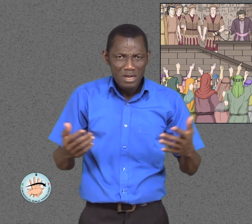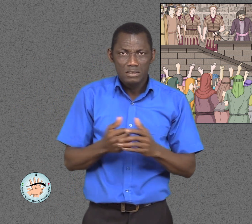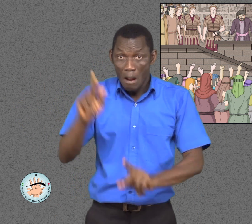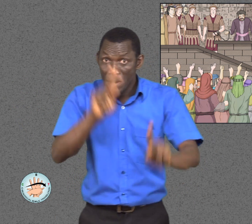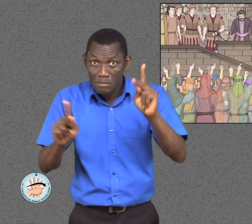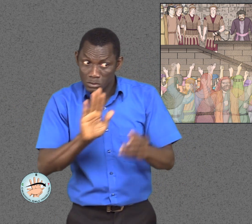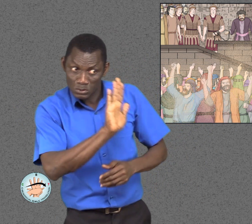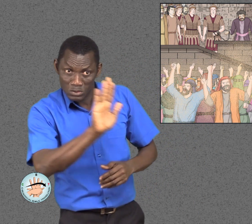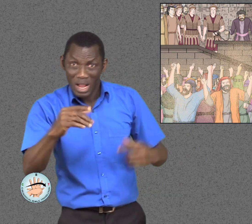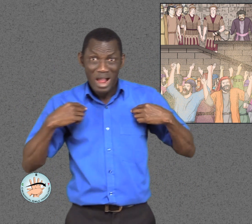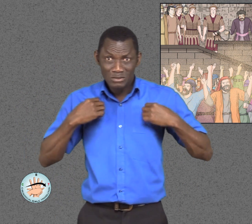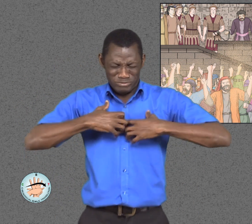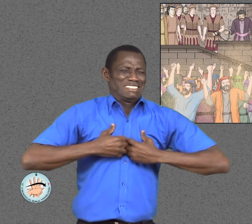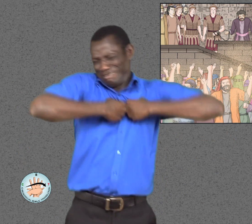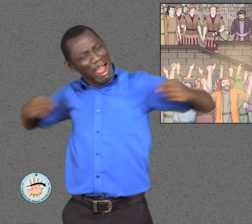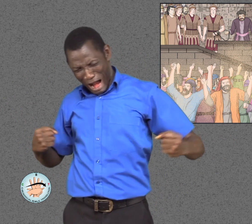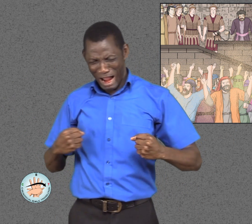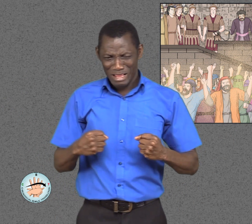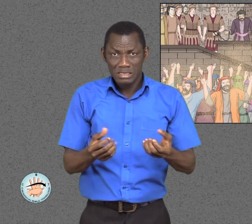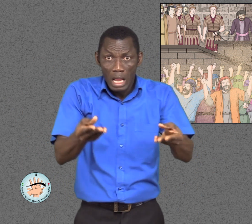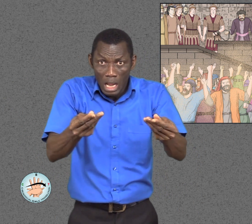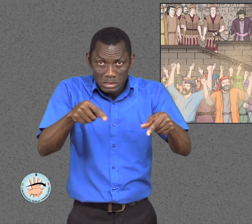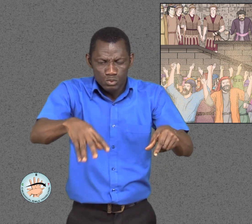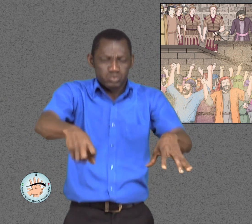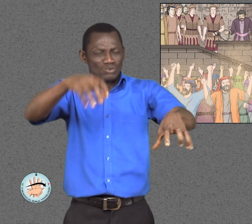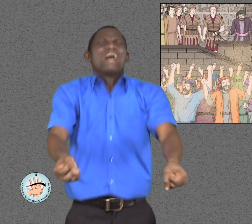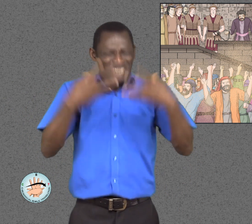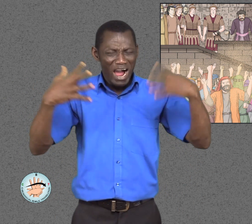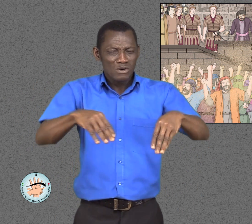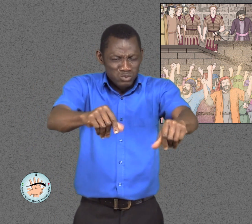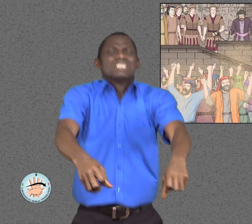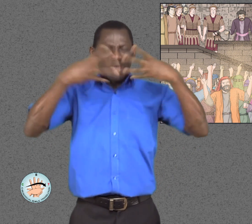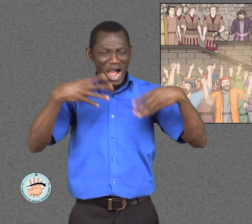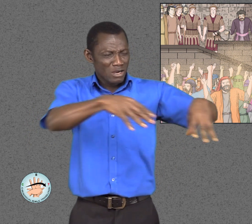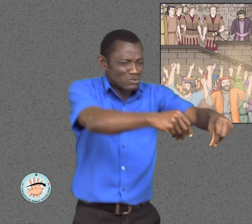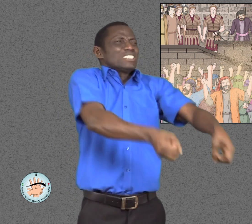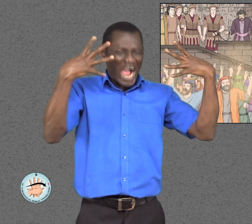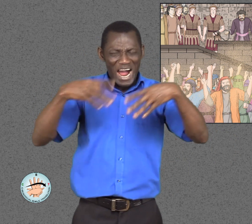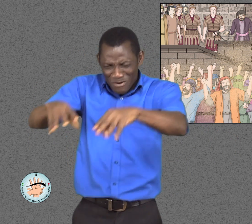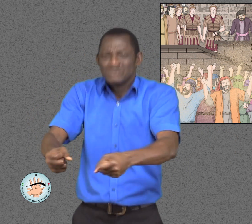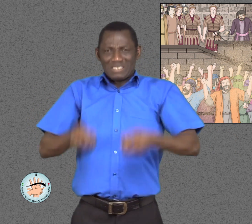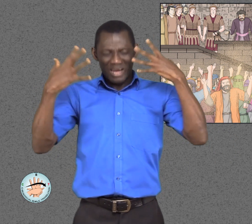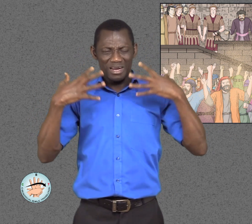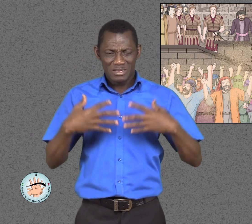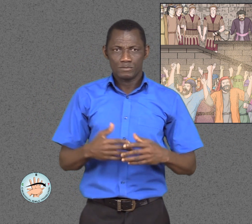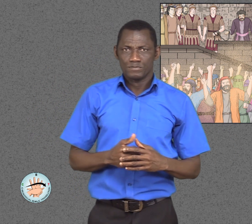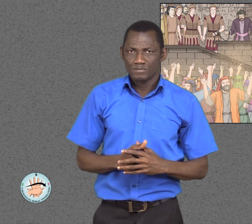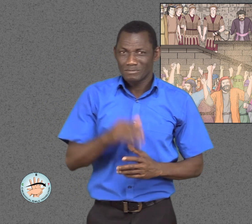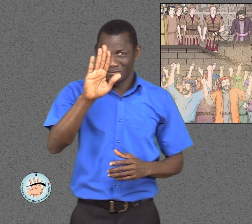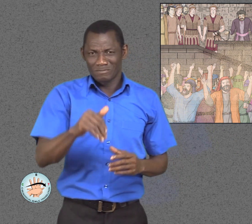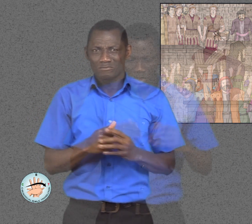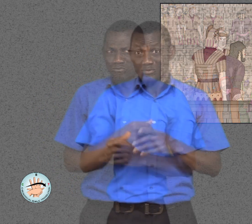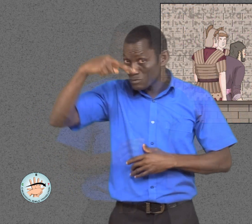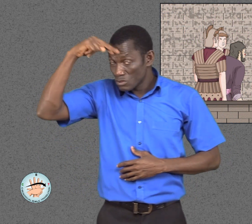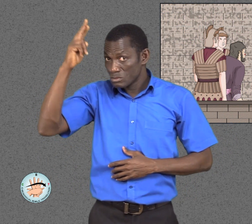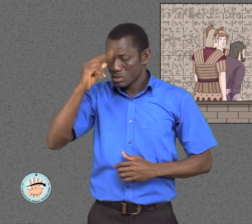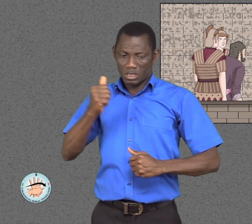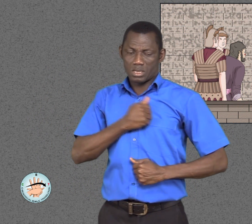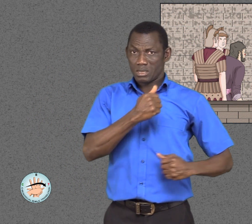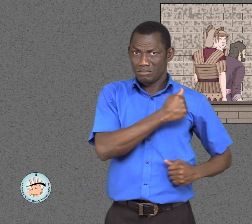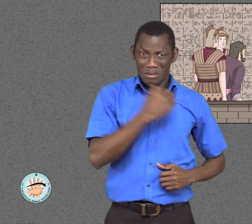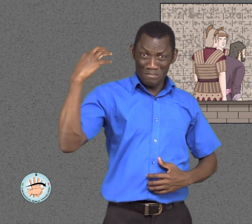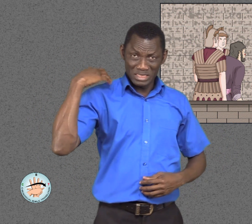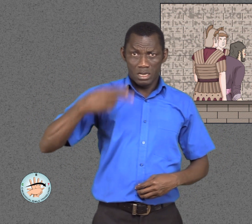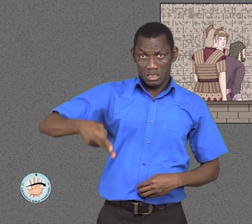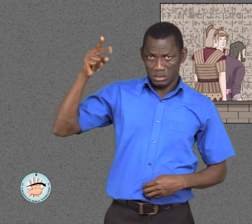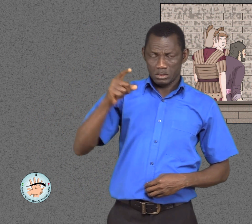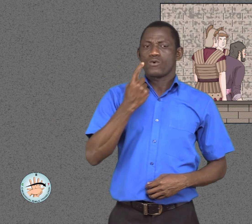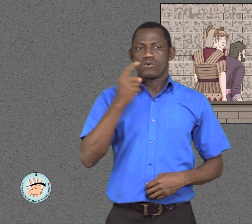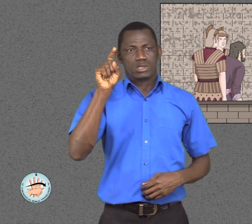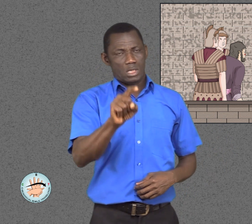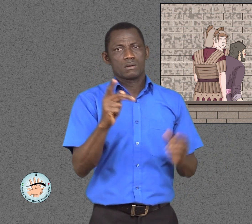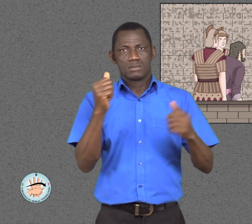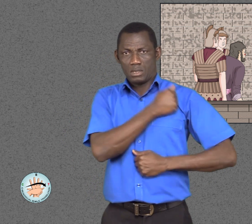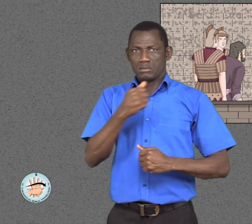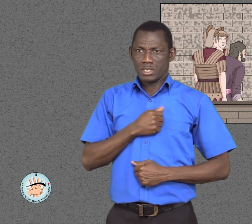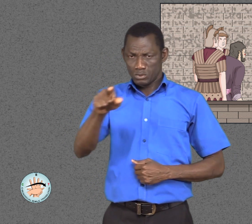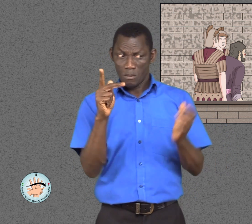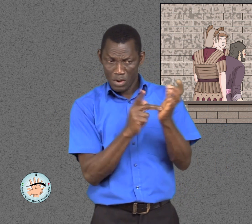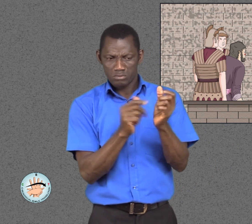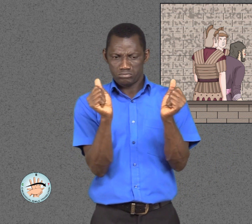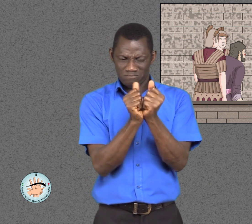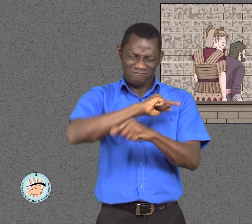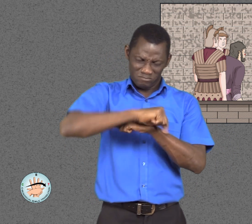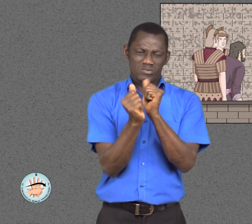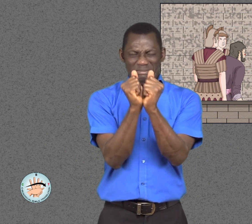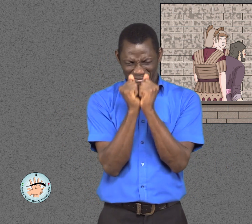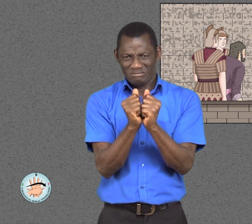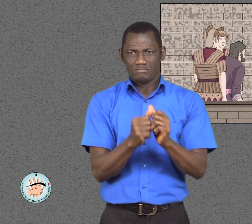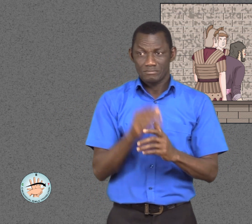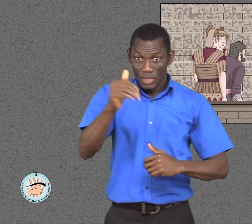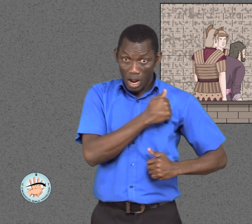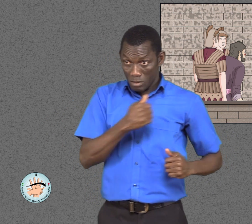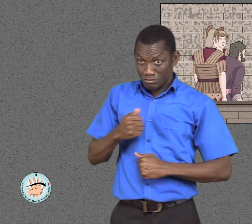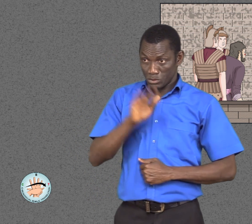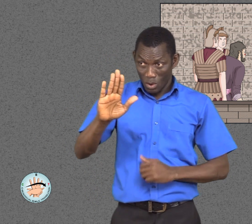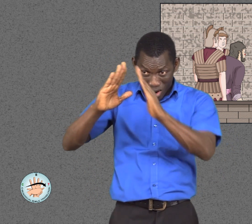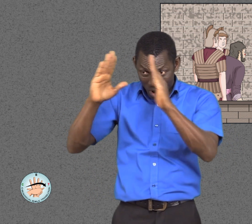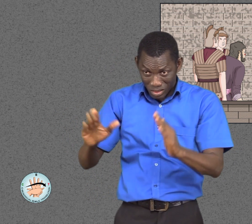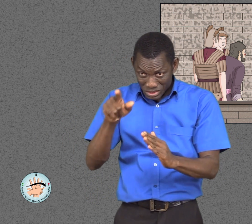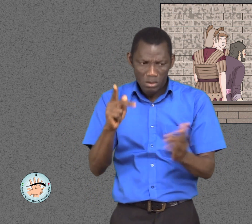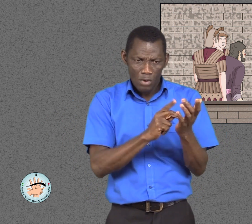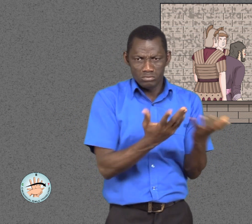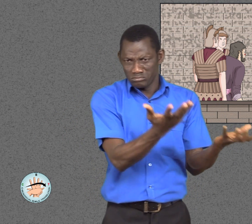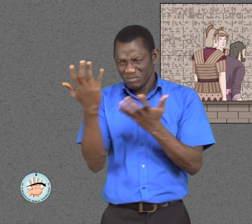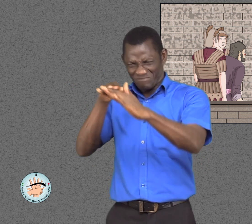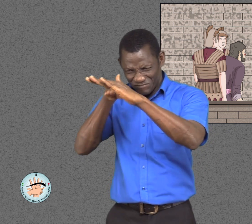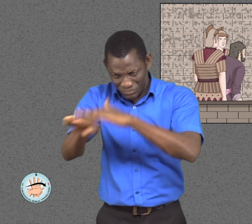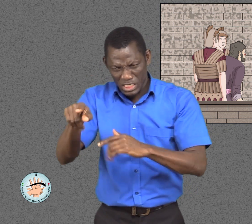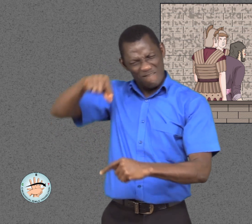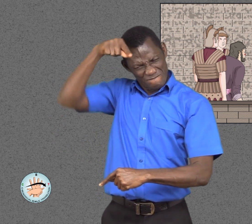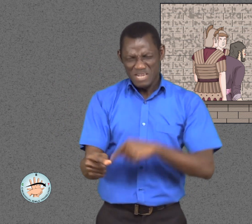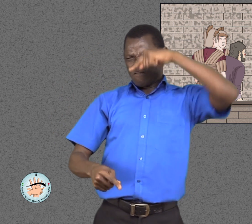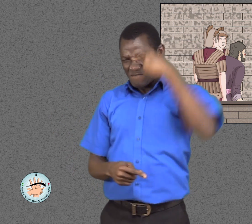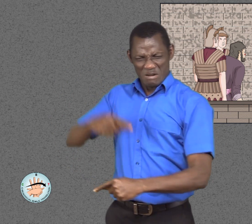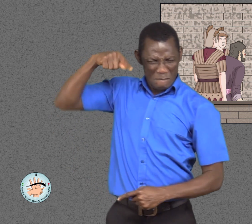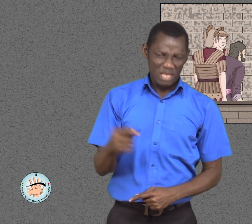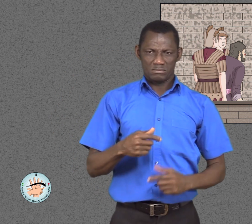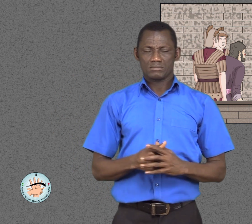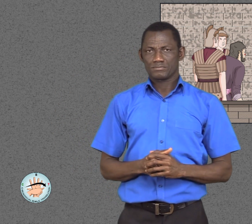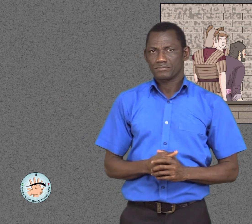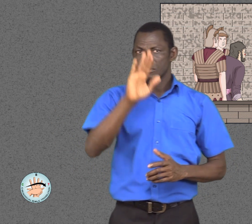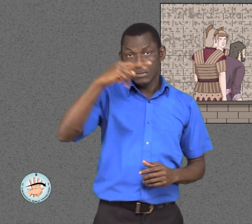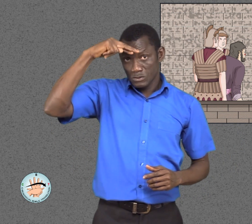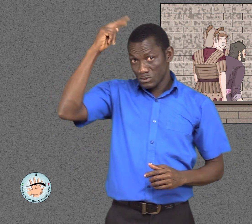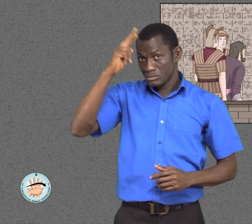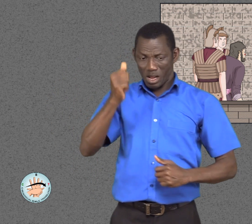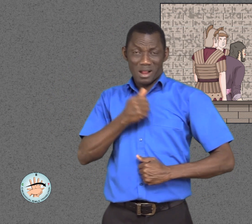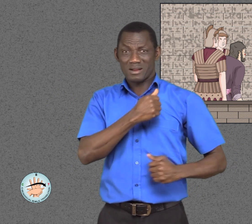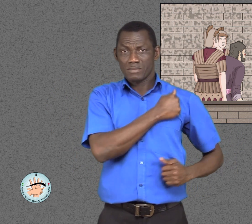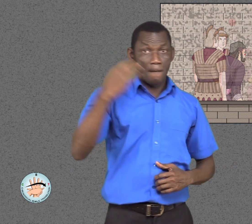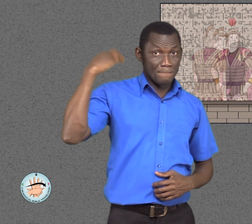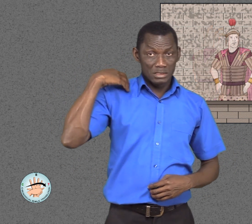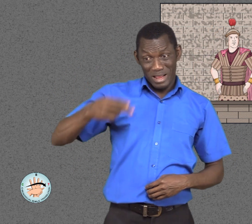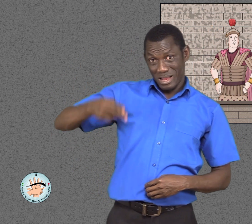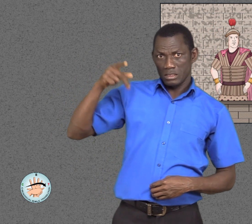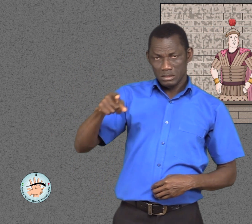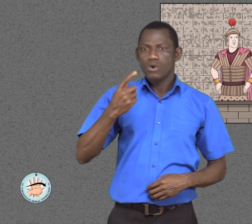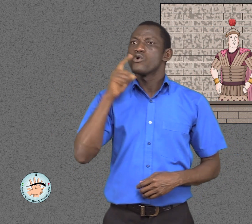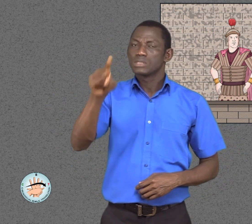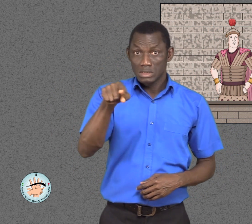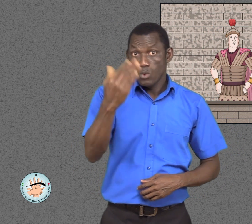As they were shouting and throwing off their cloaks and tossing dust into the air, the commander ordered that Paul be brought into the barracks.